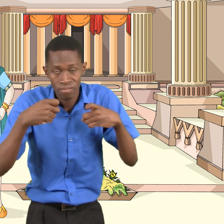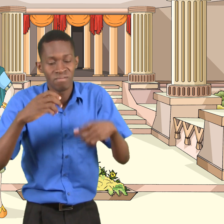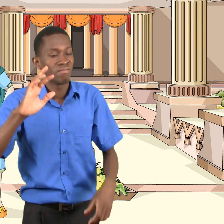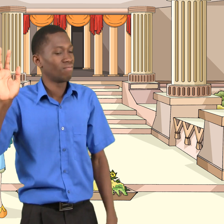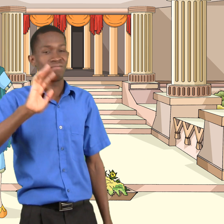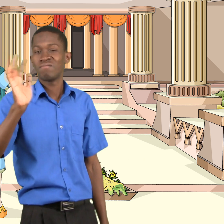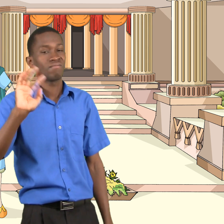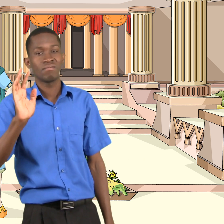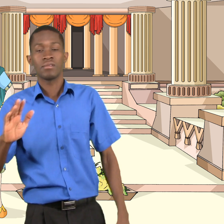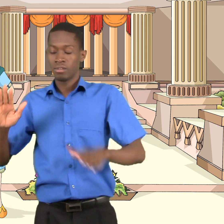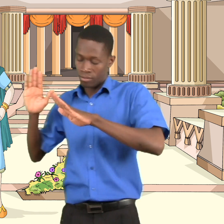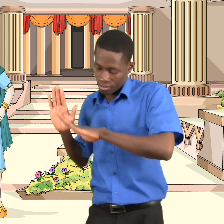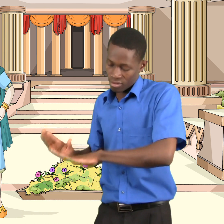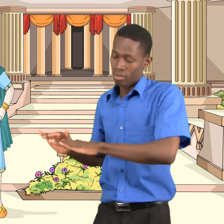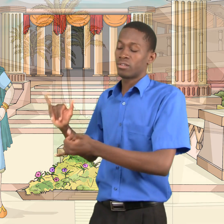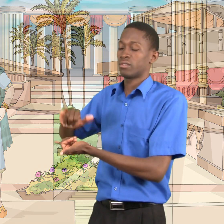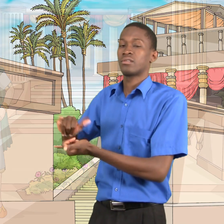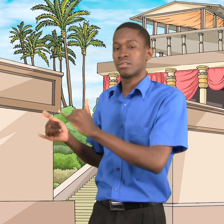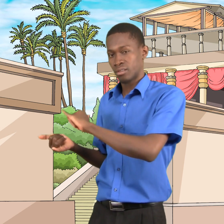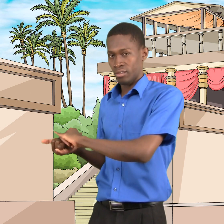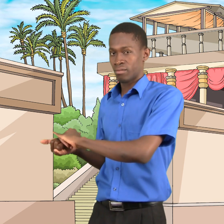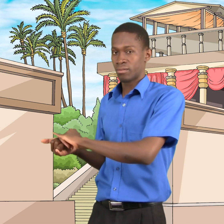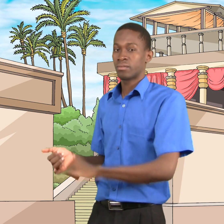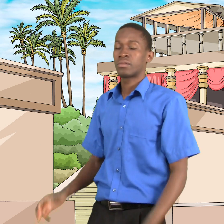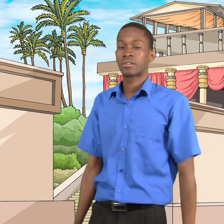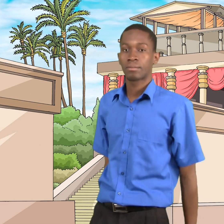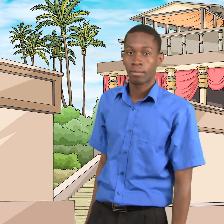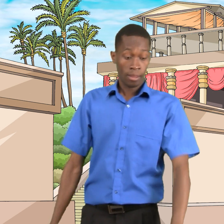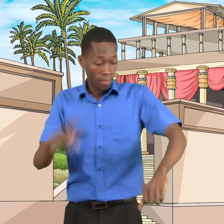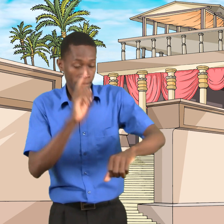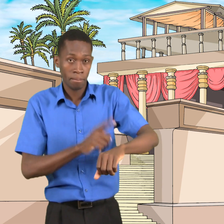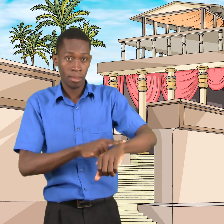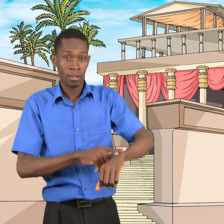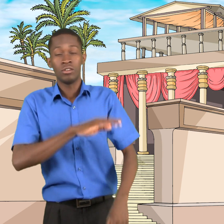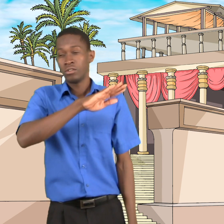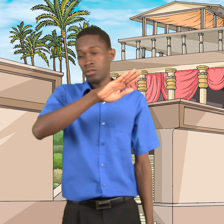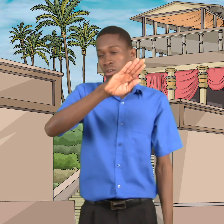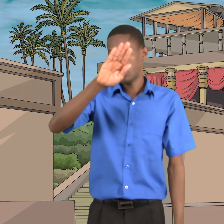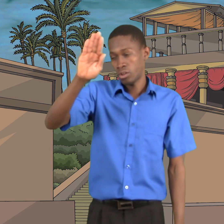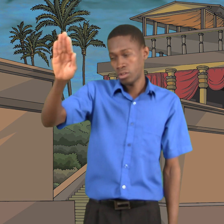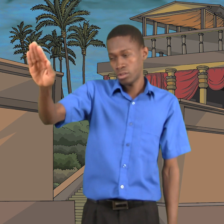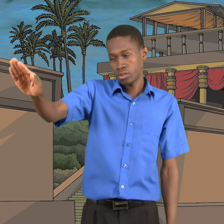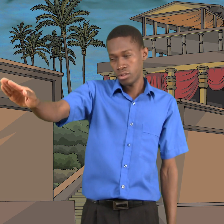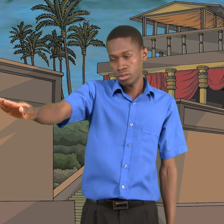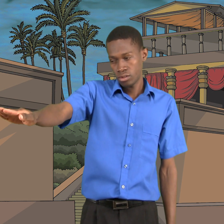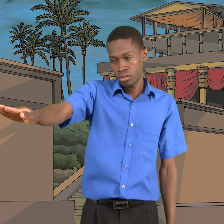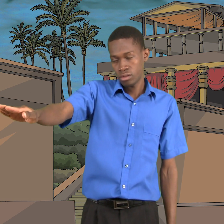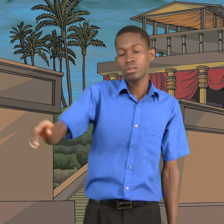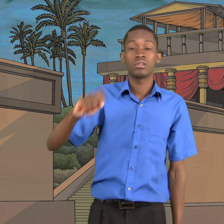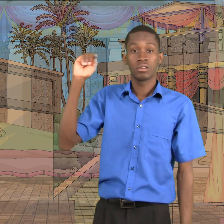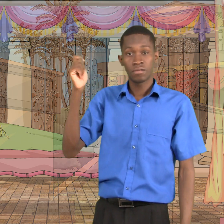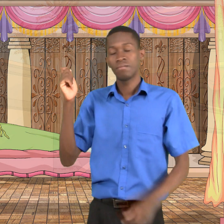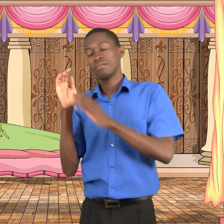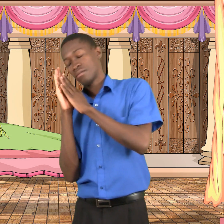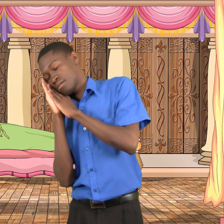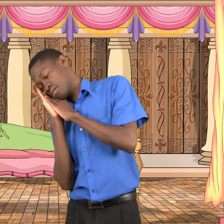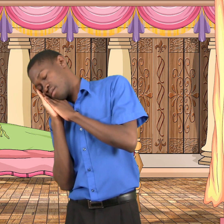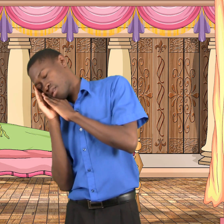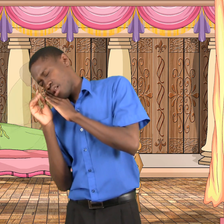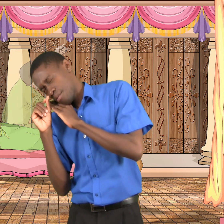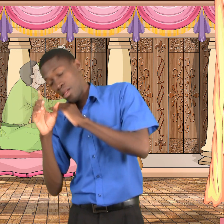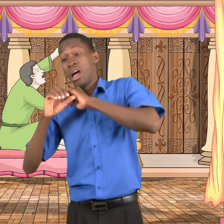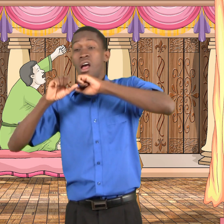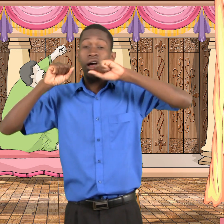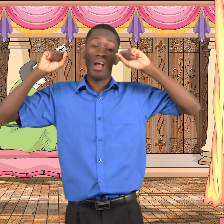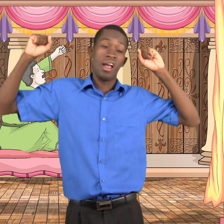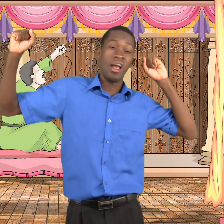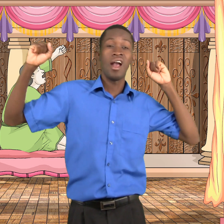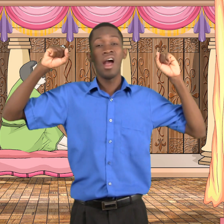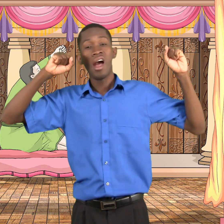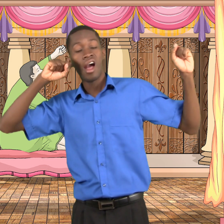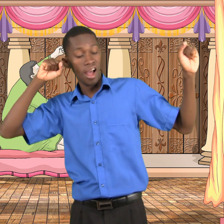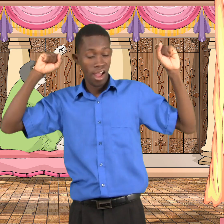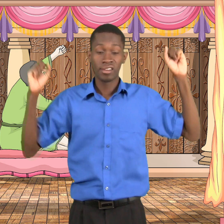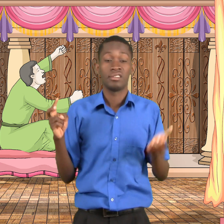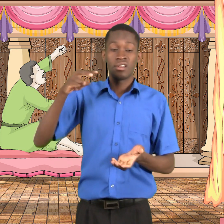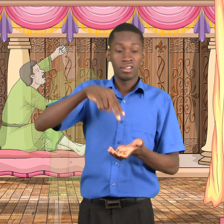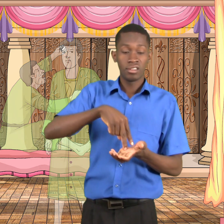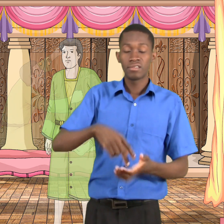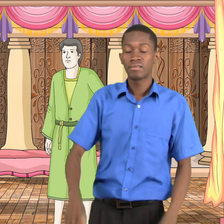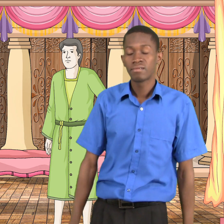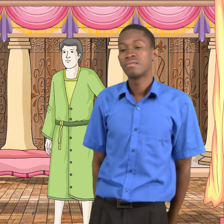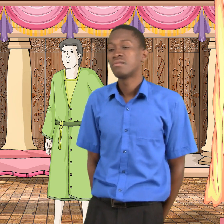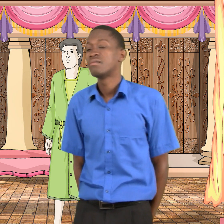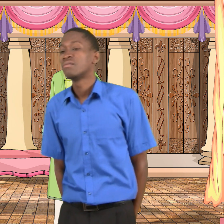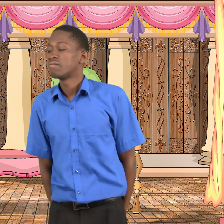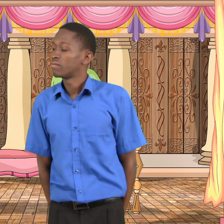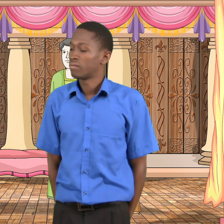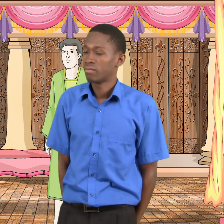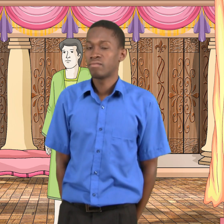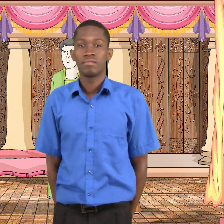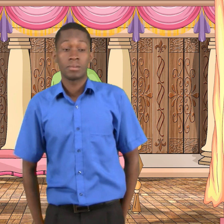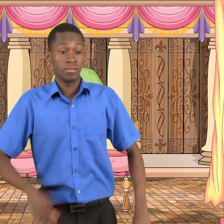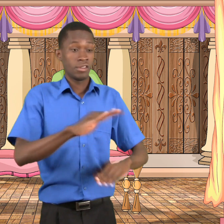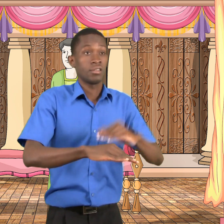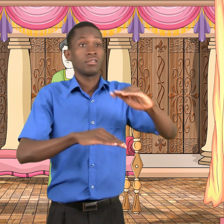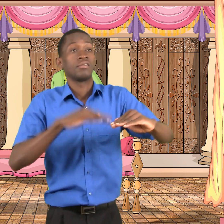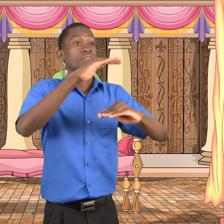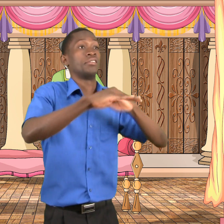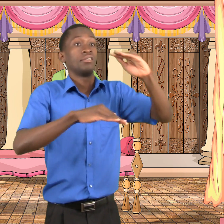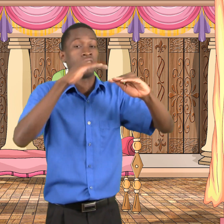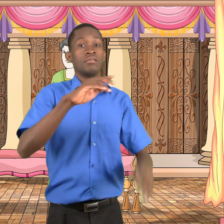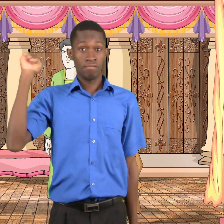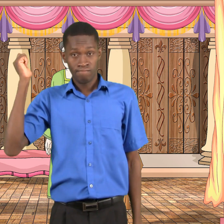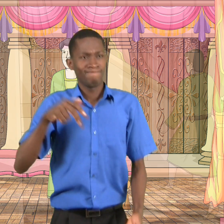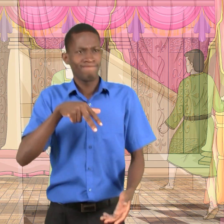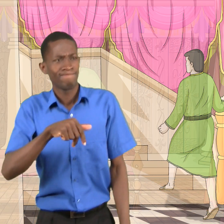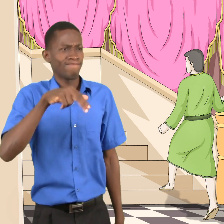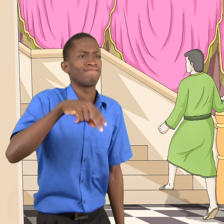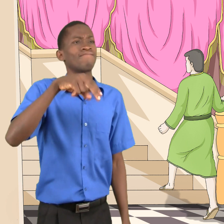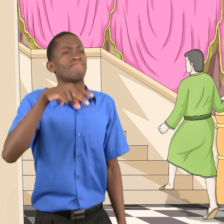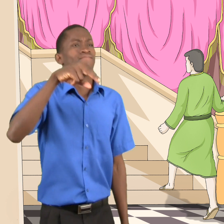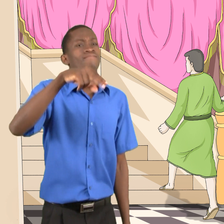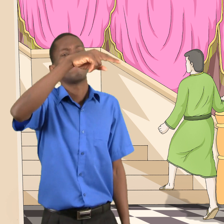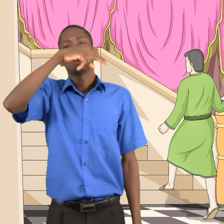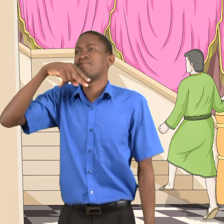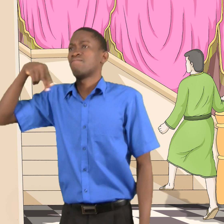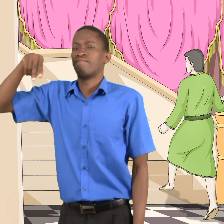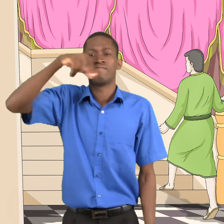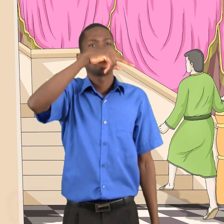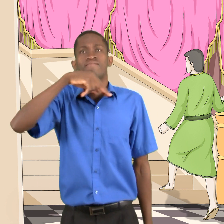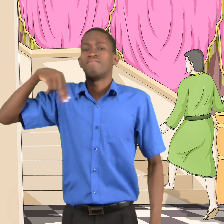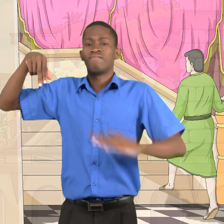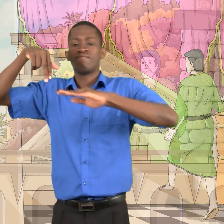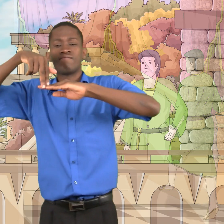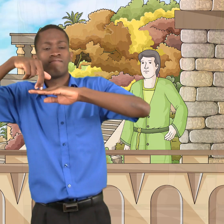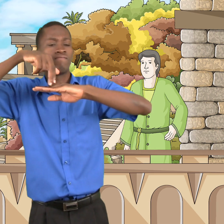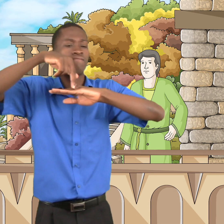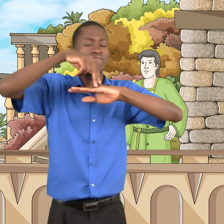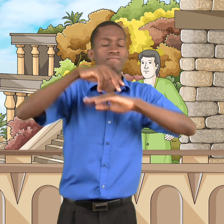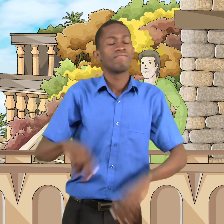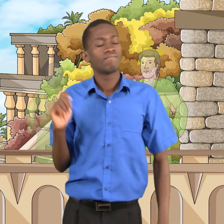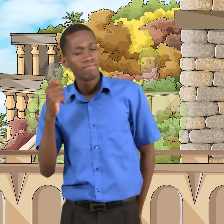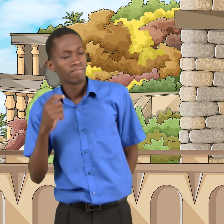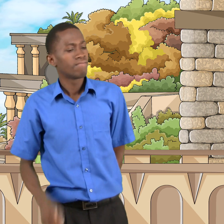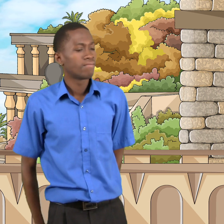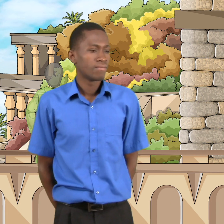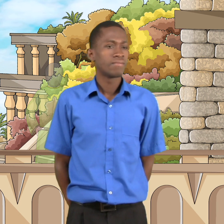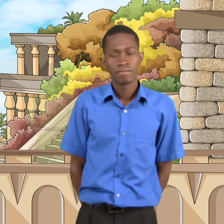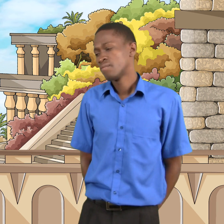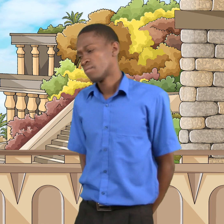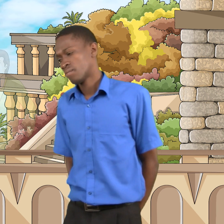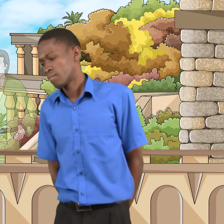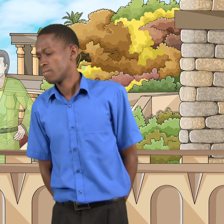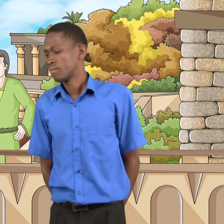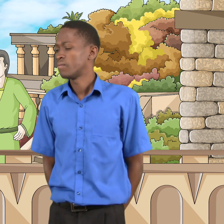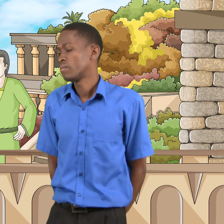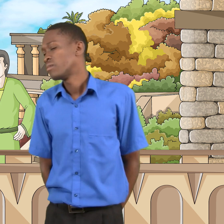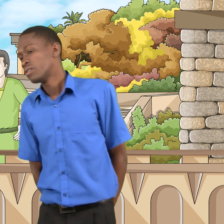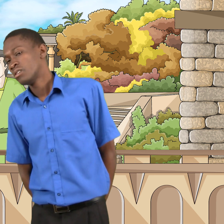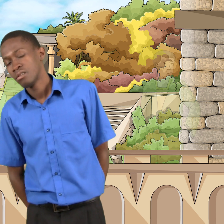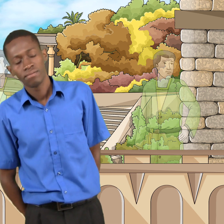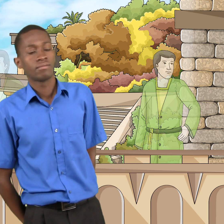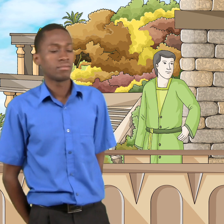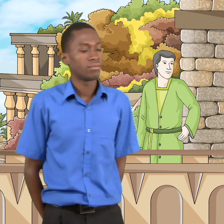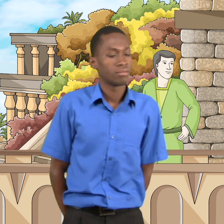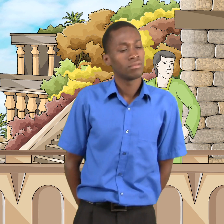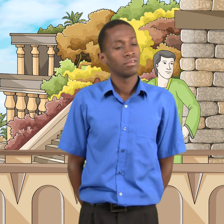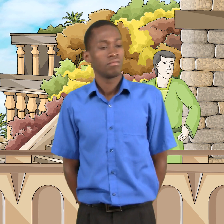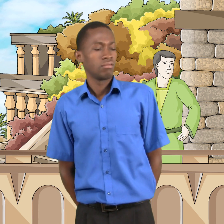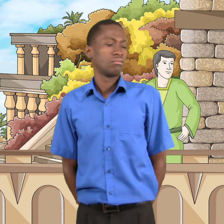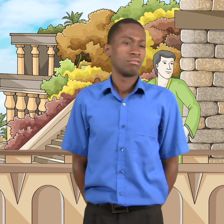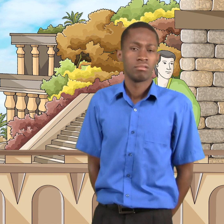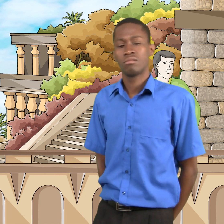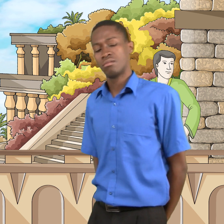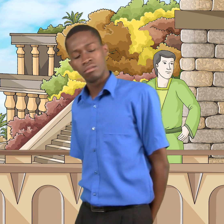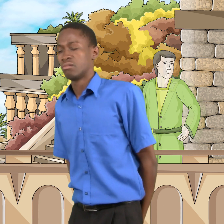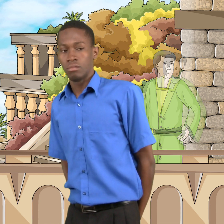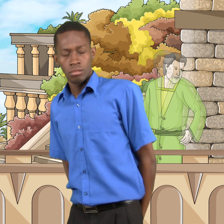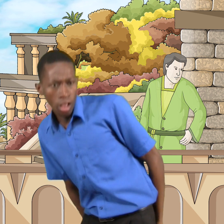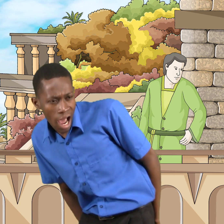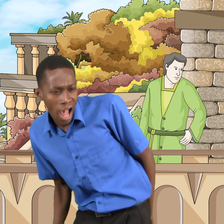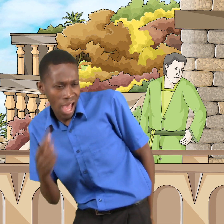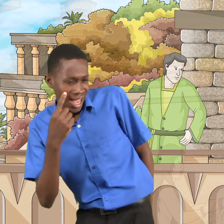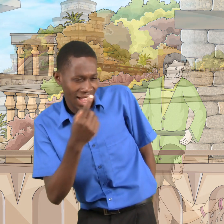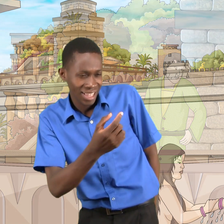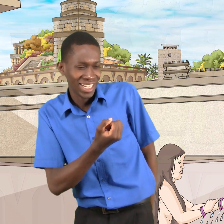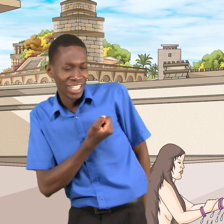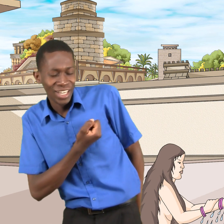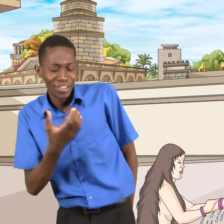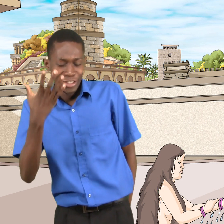One evening David got up from his bed and strolled around on the roof of the palace.